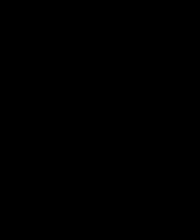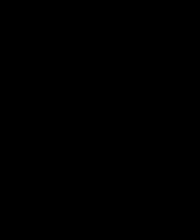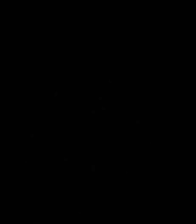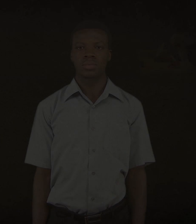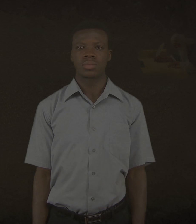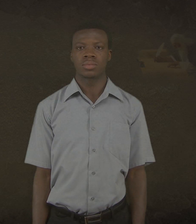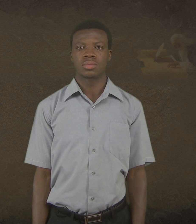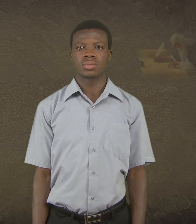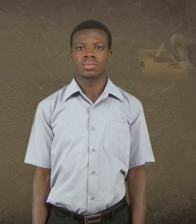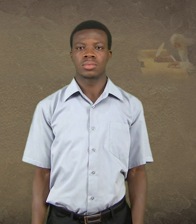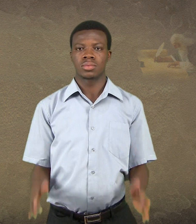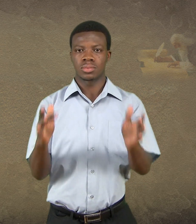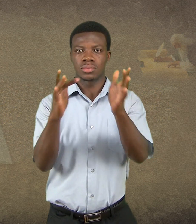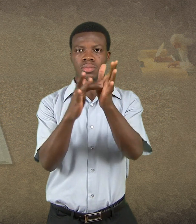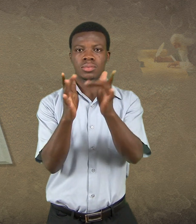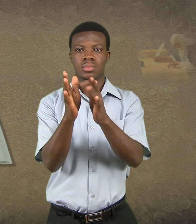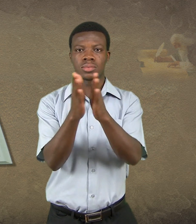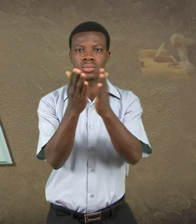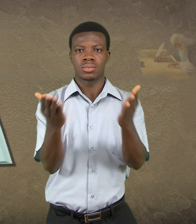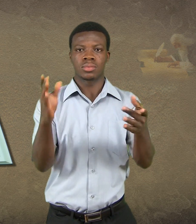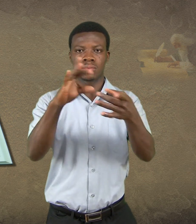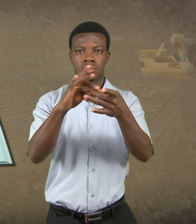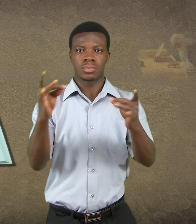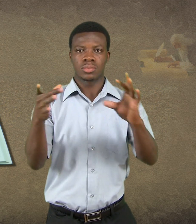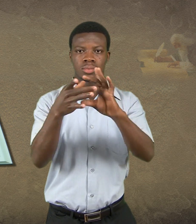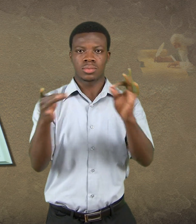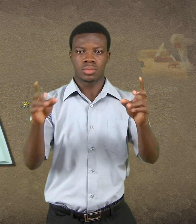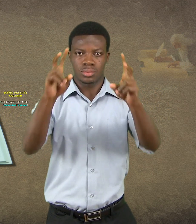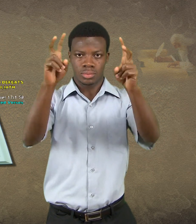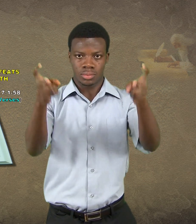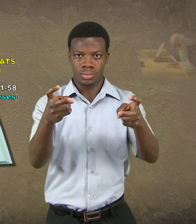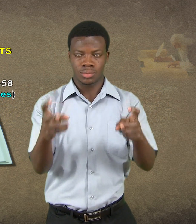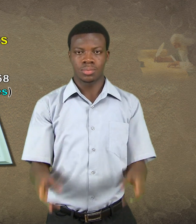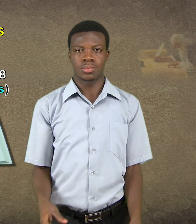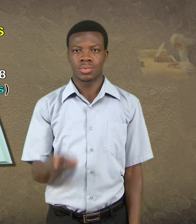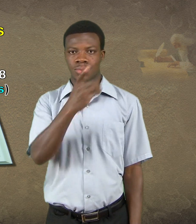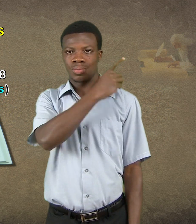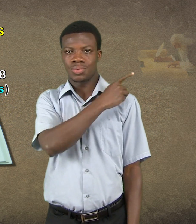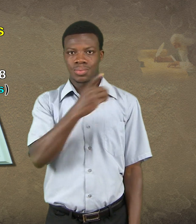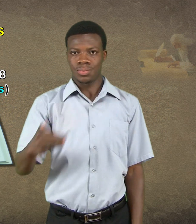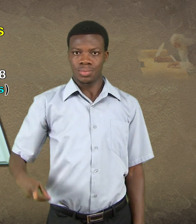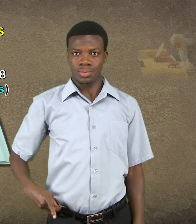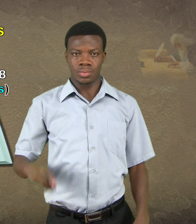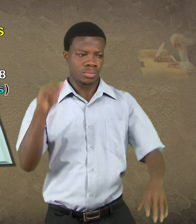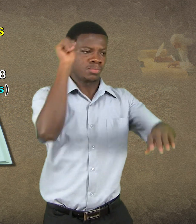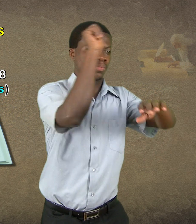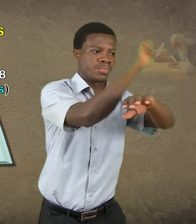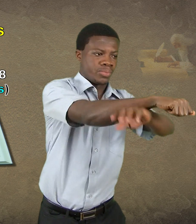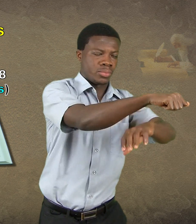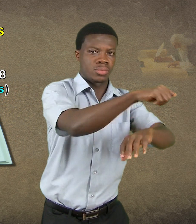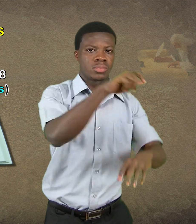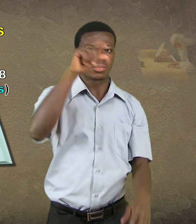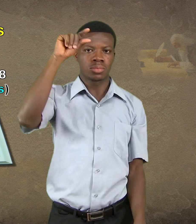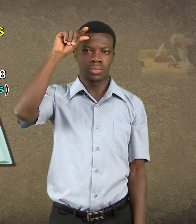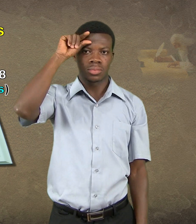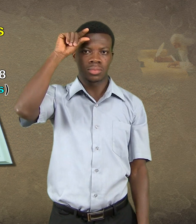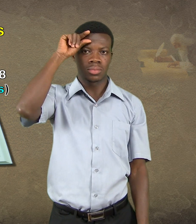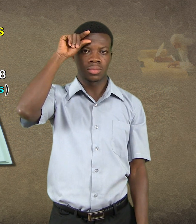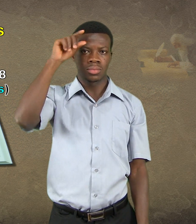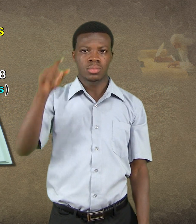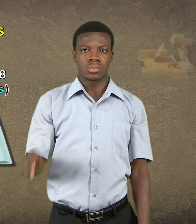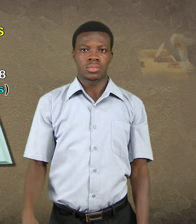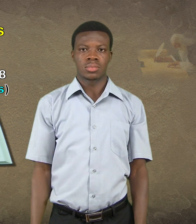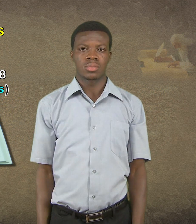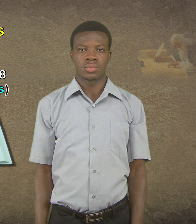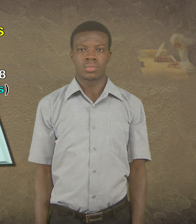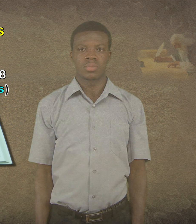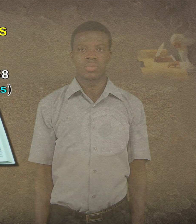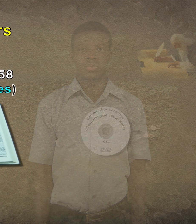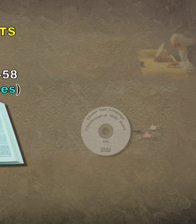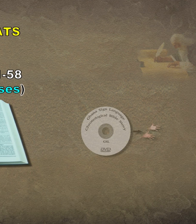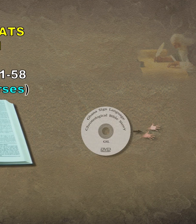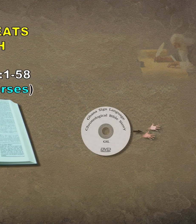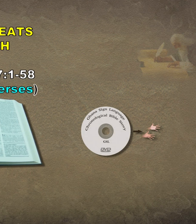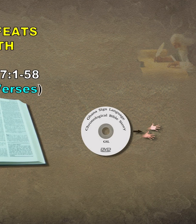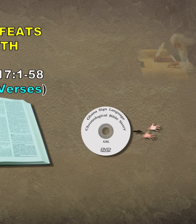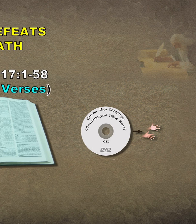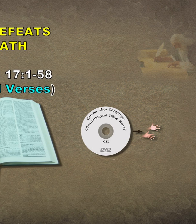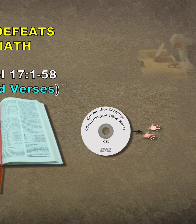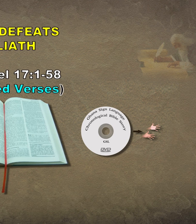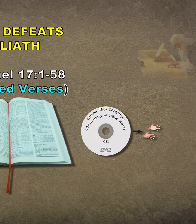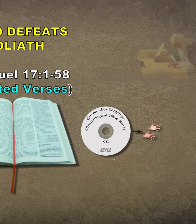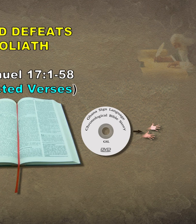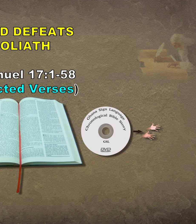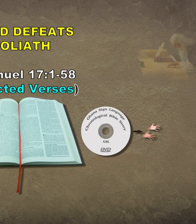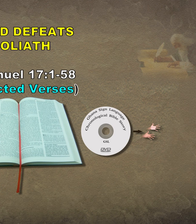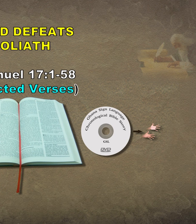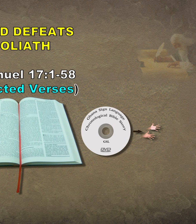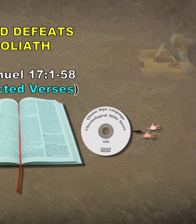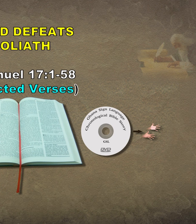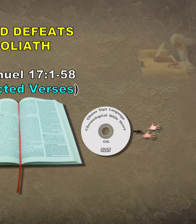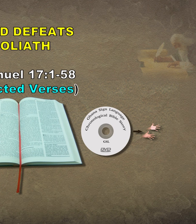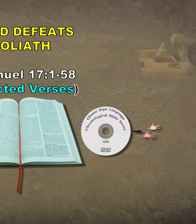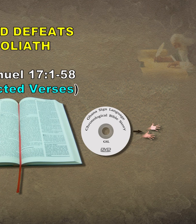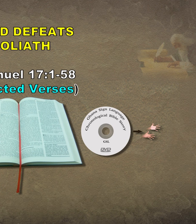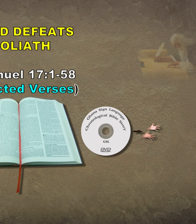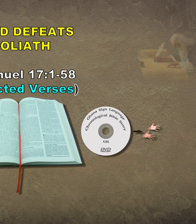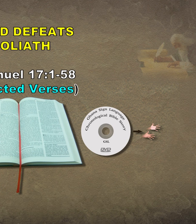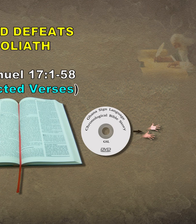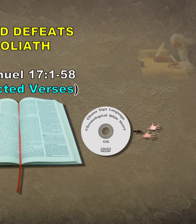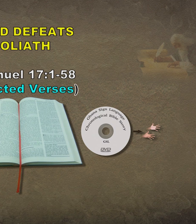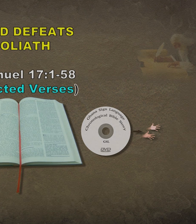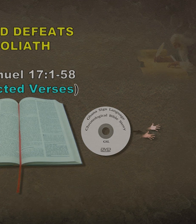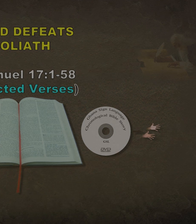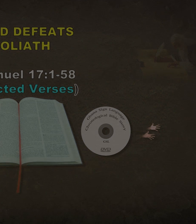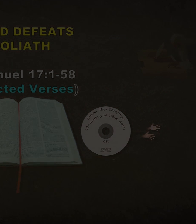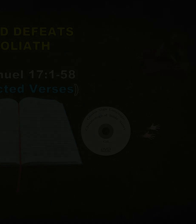David defeats Goliath